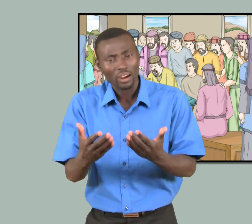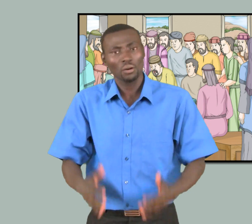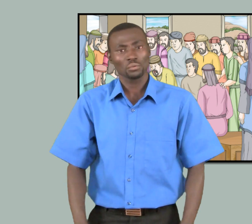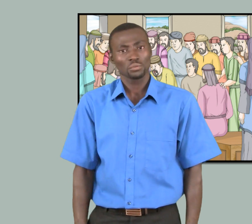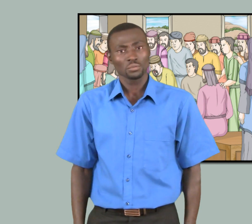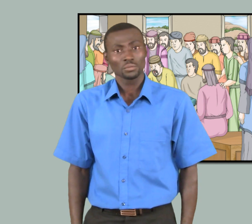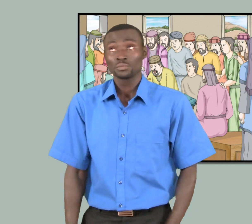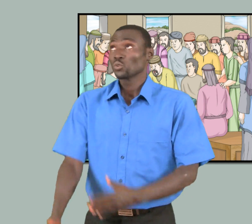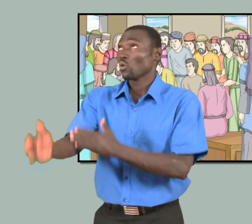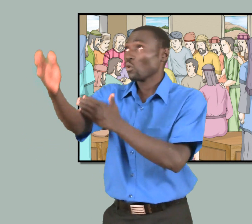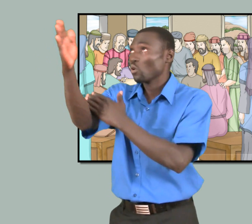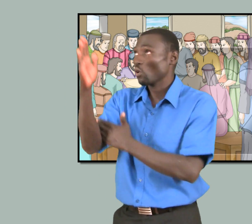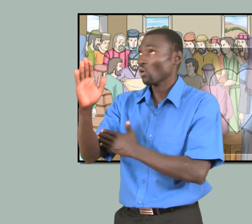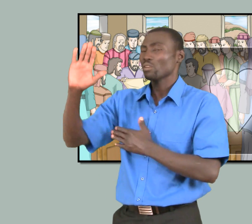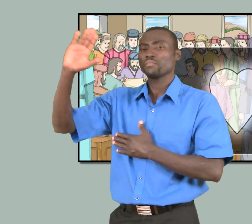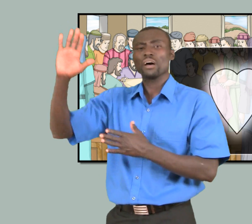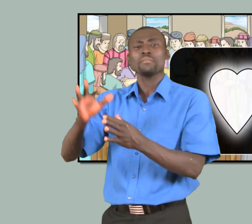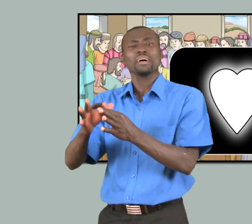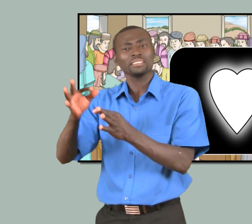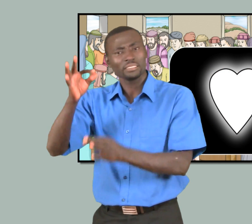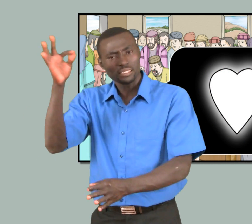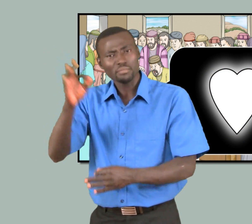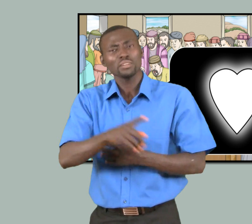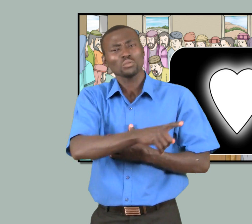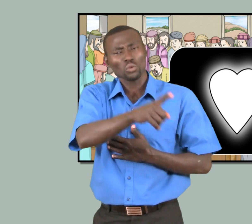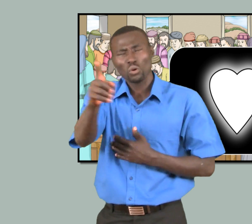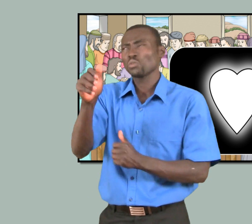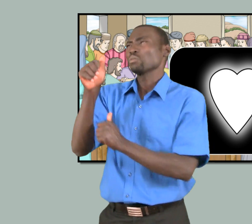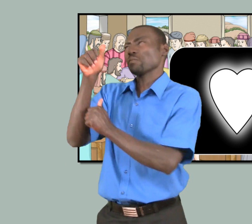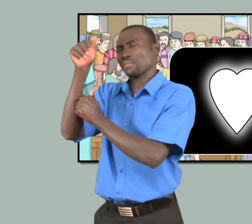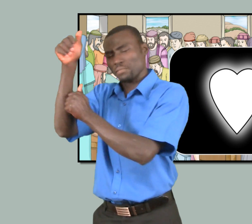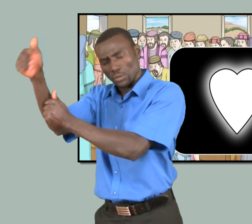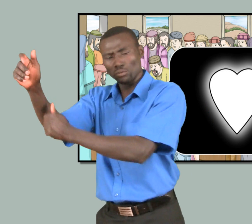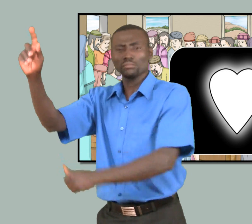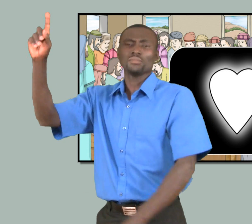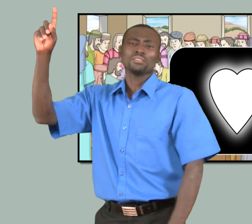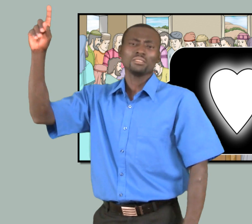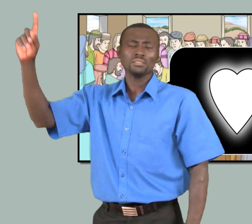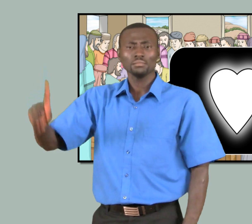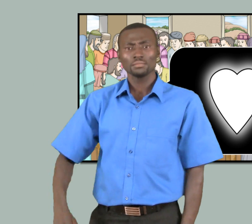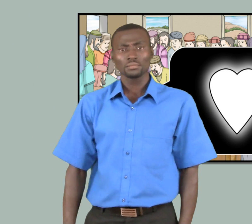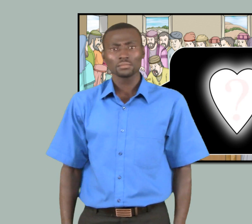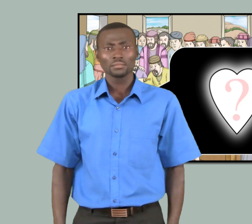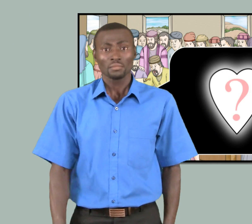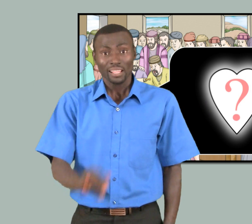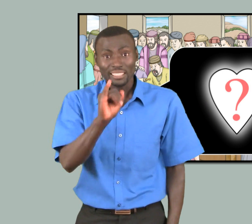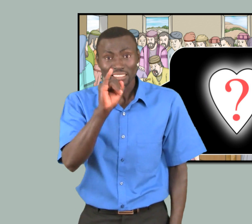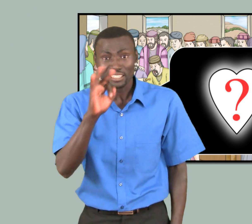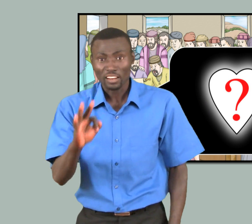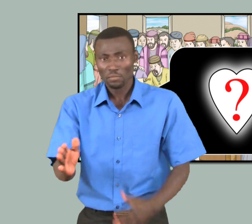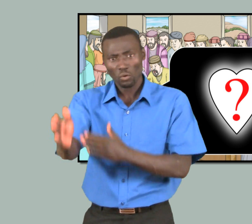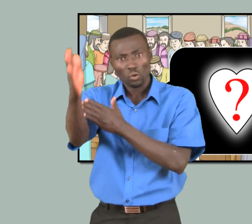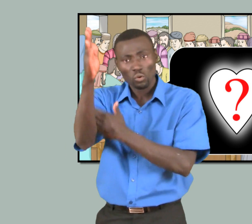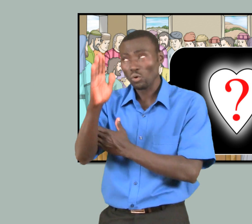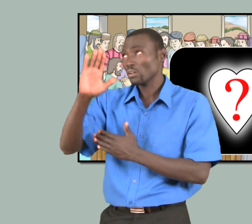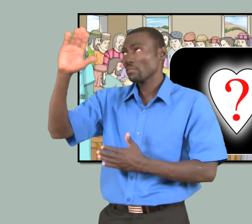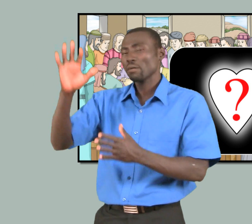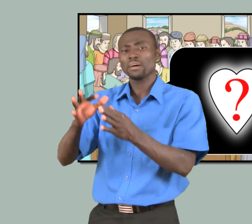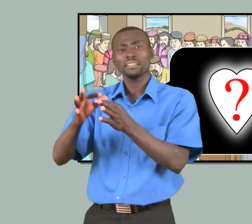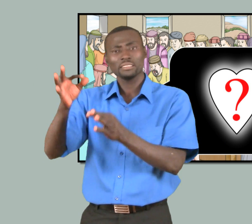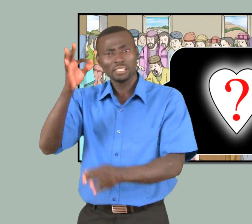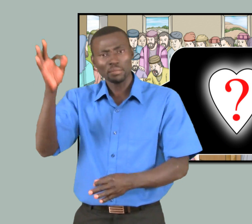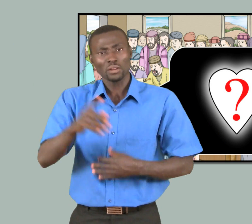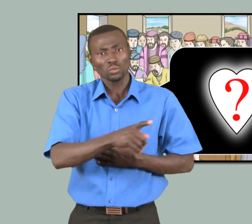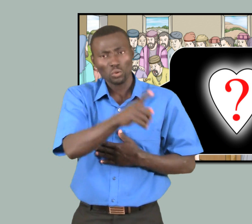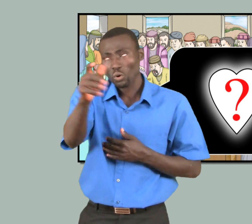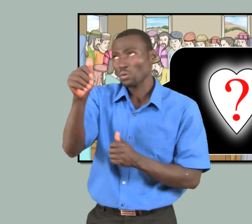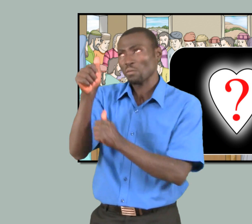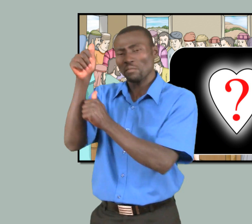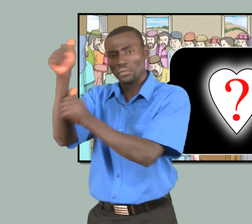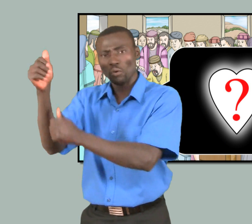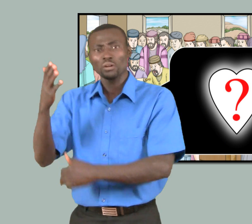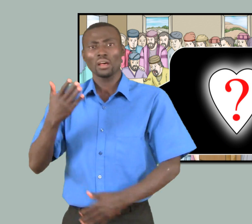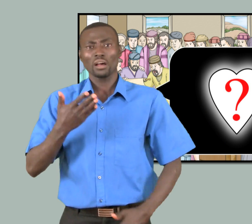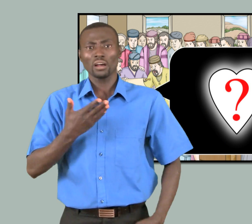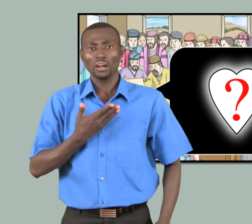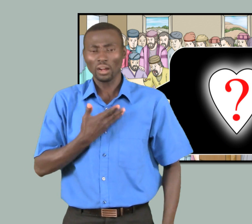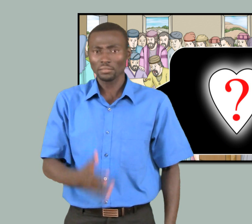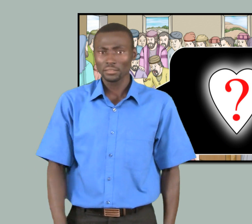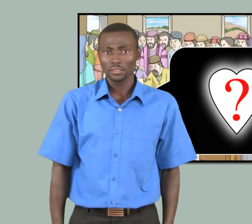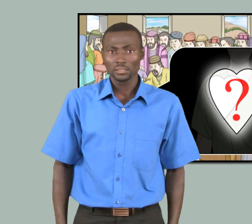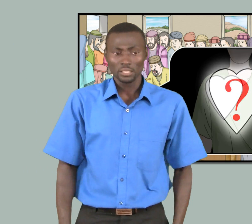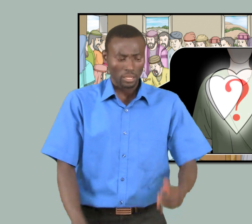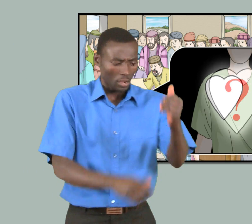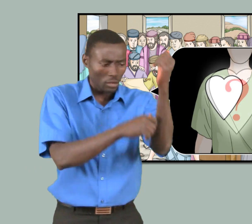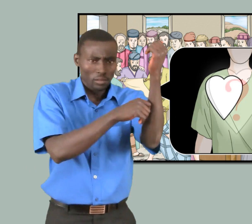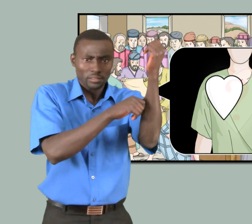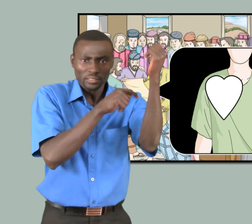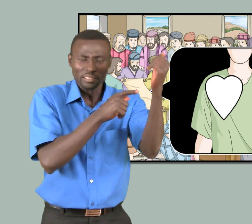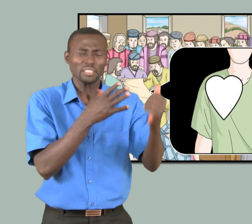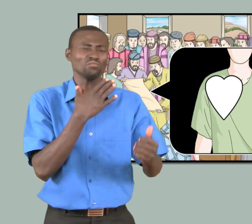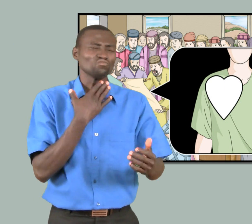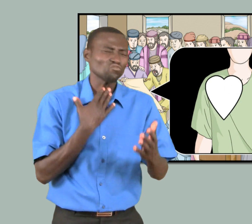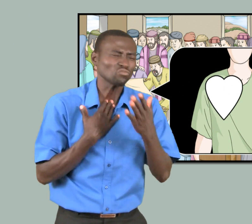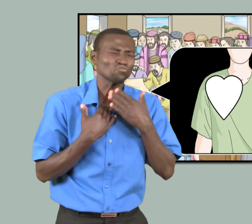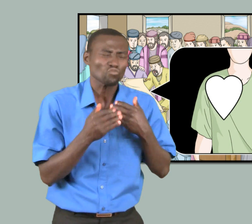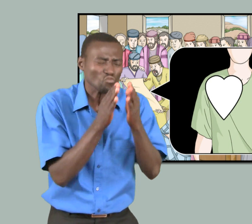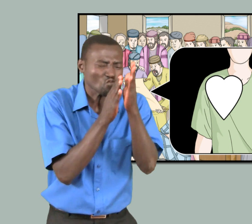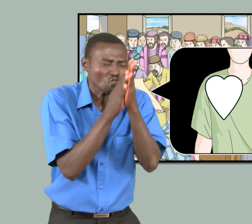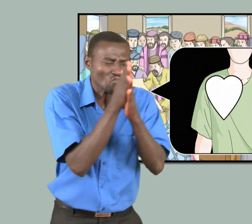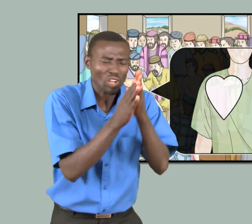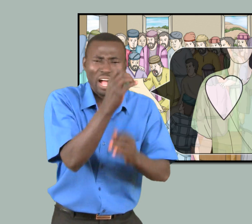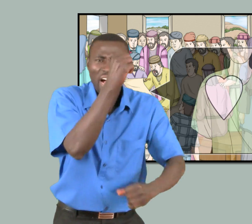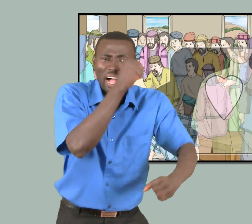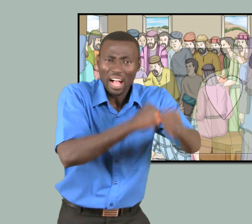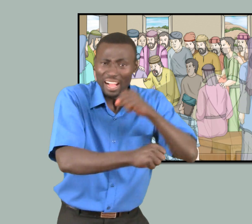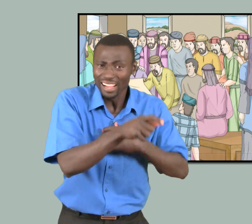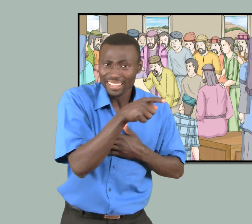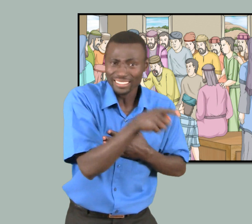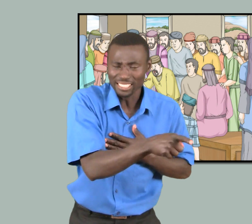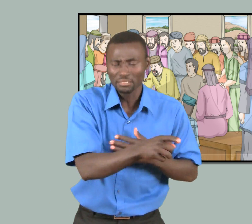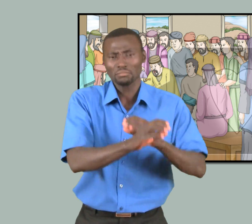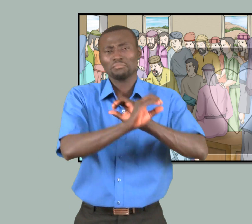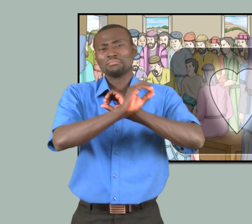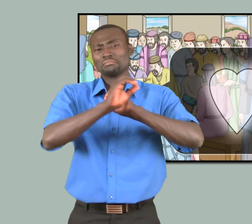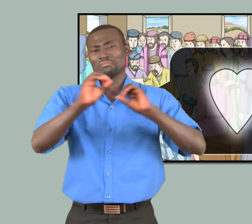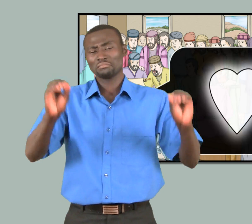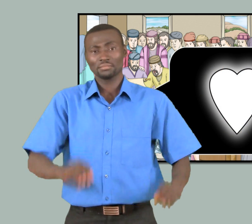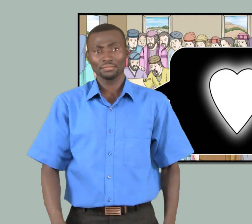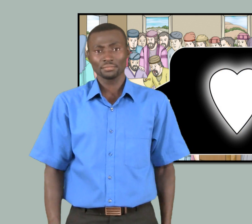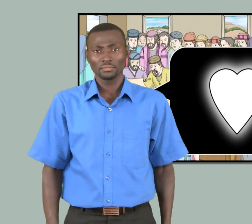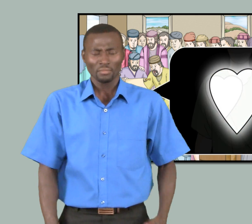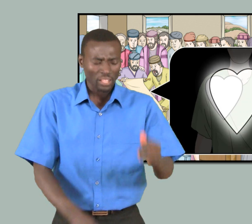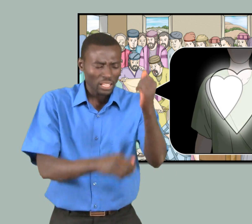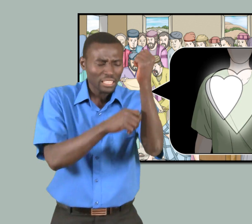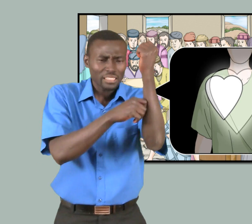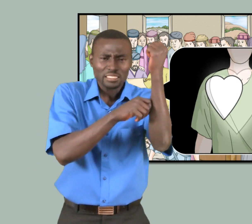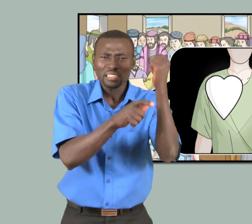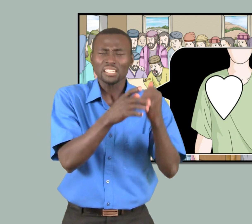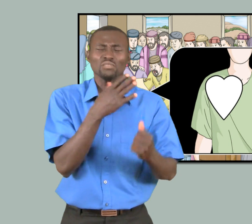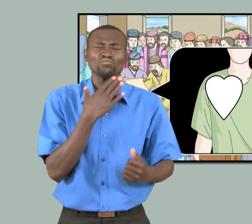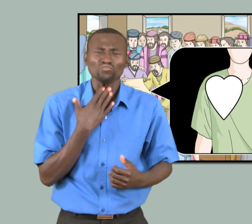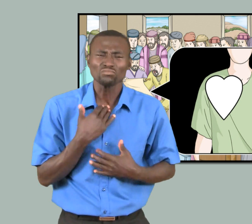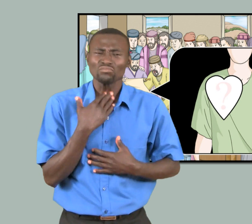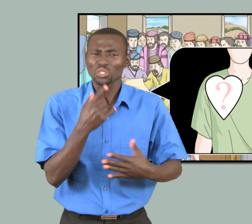So I say, walk by the Spirit, and you will not gratify the desires of the flesh.